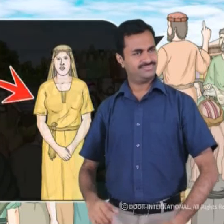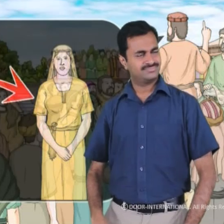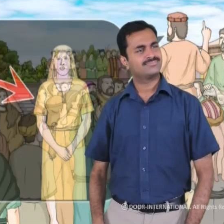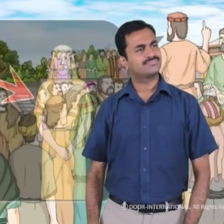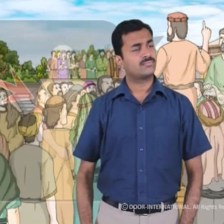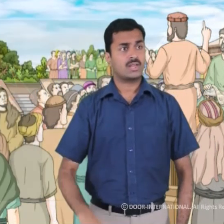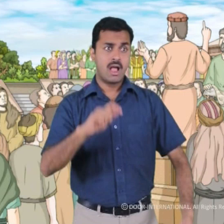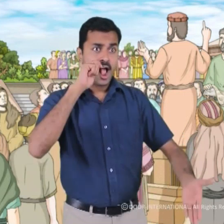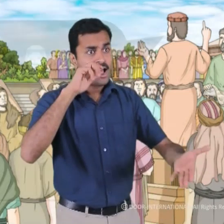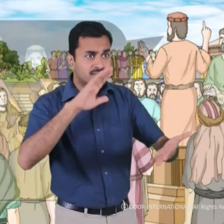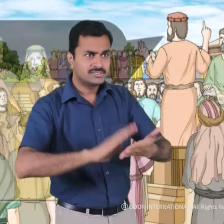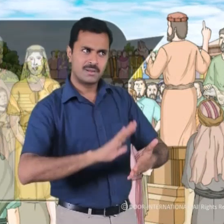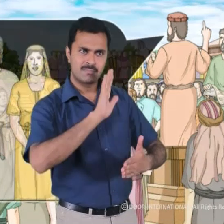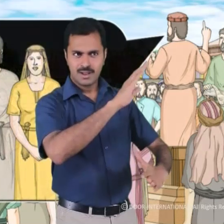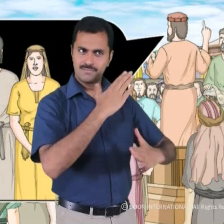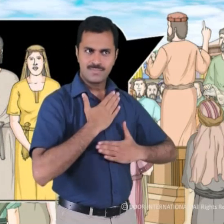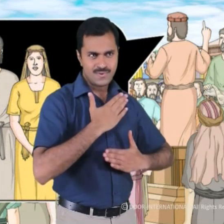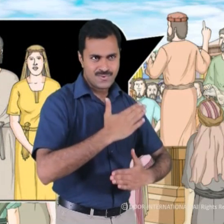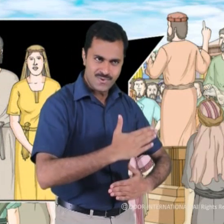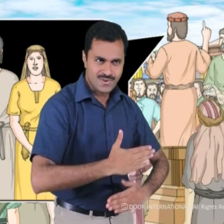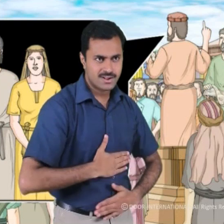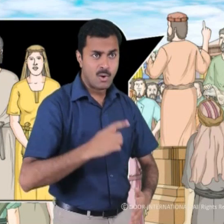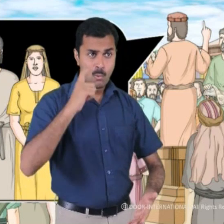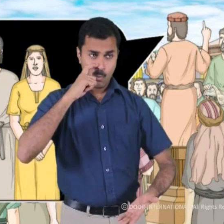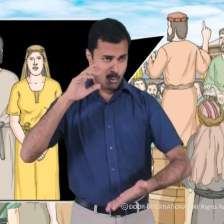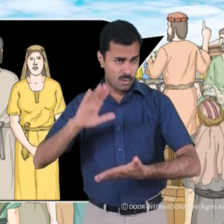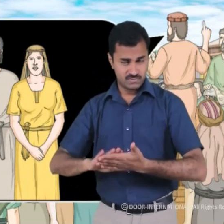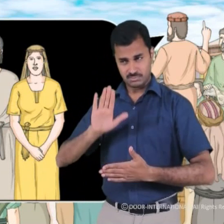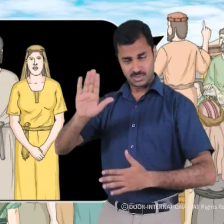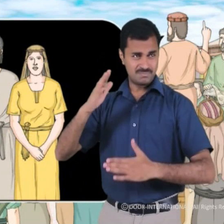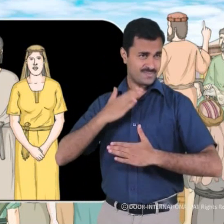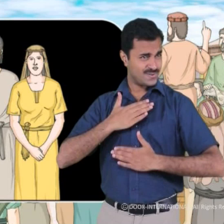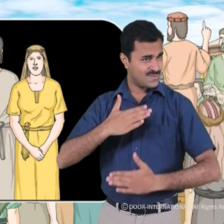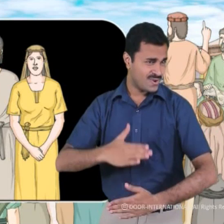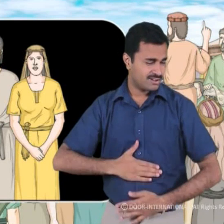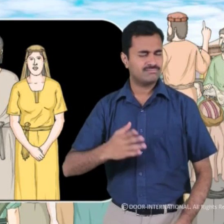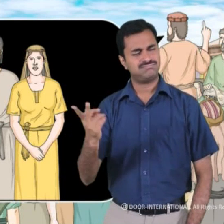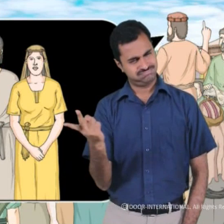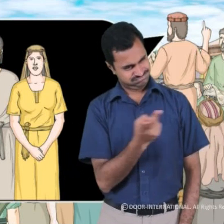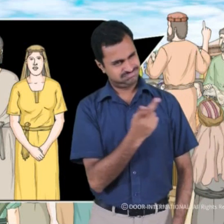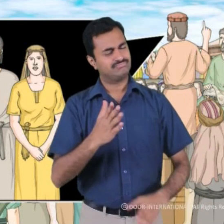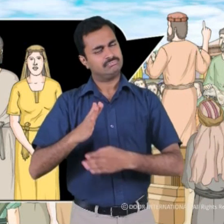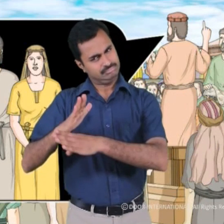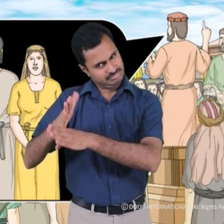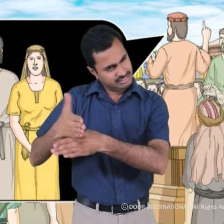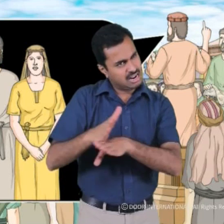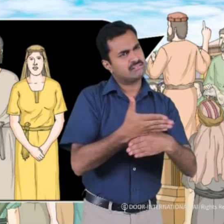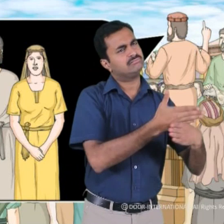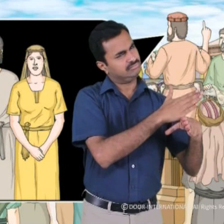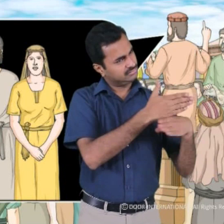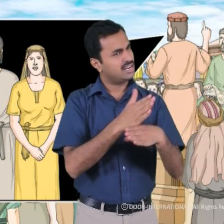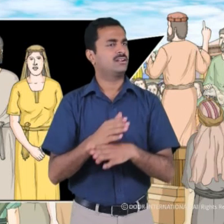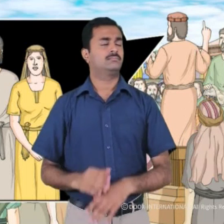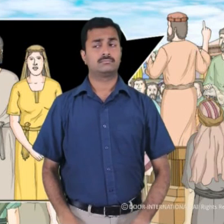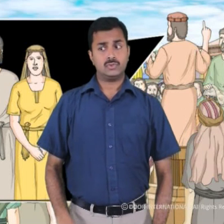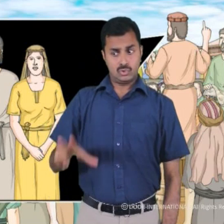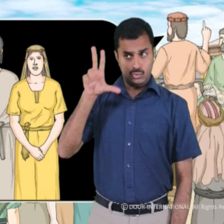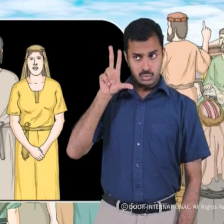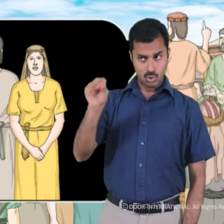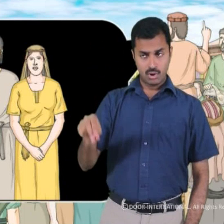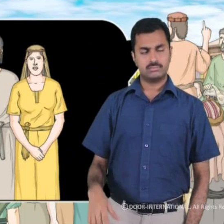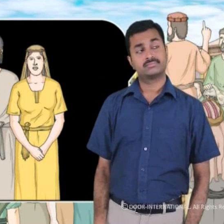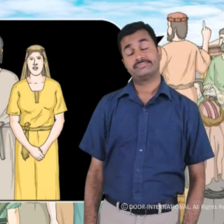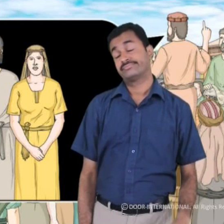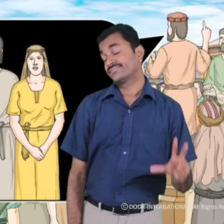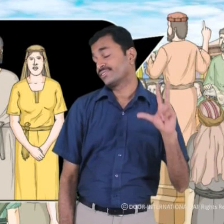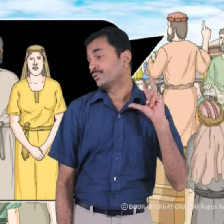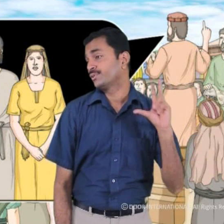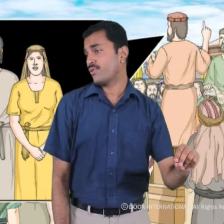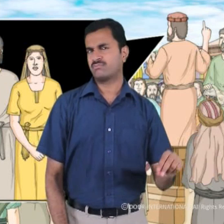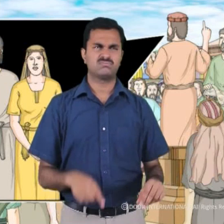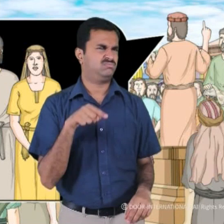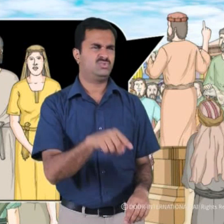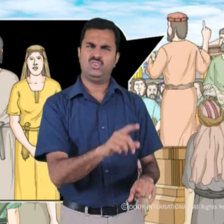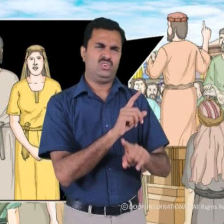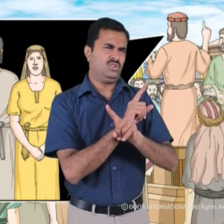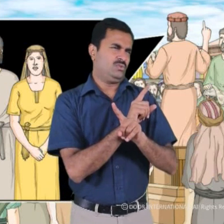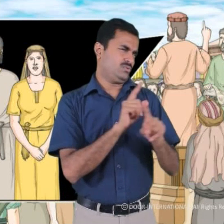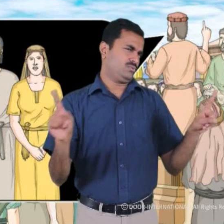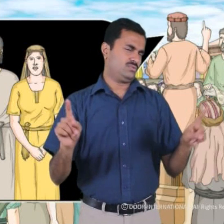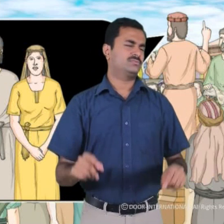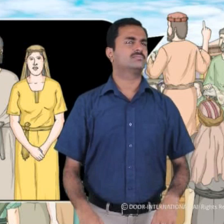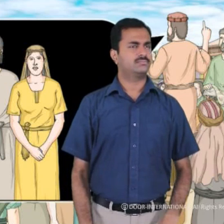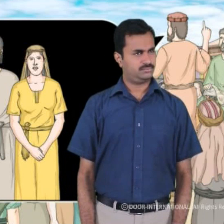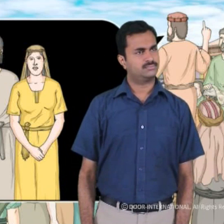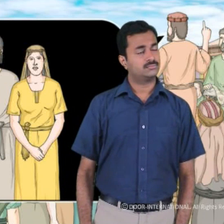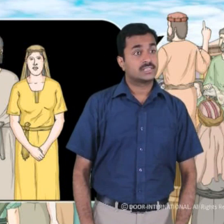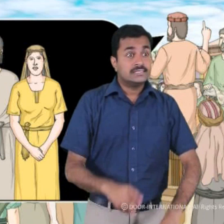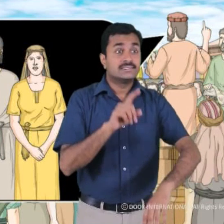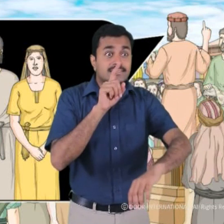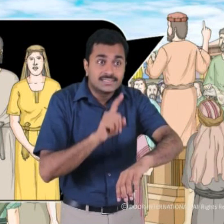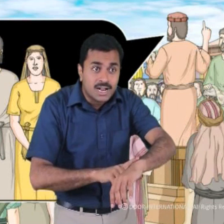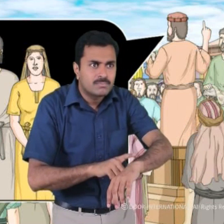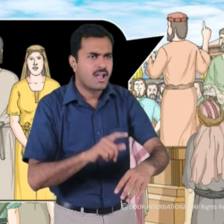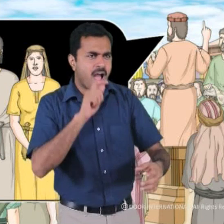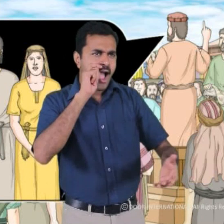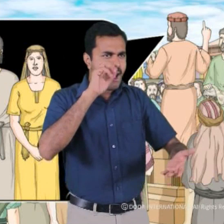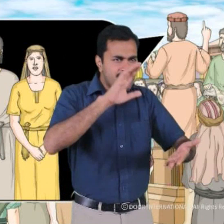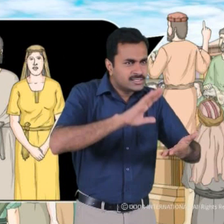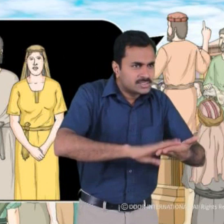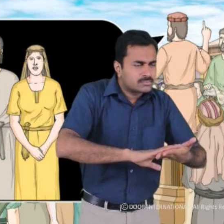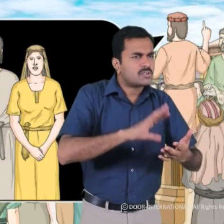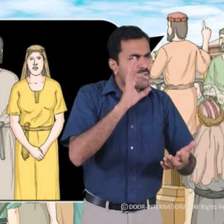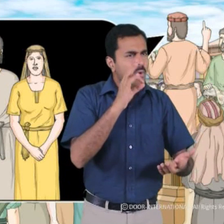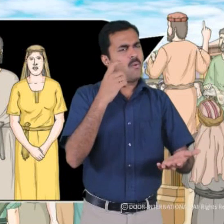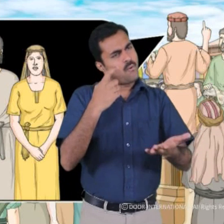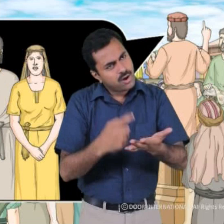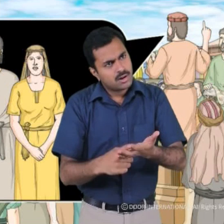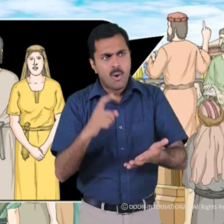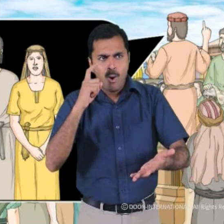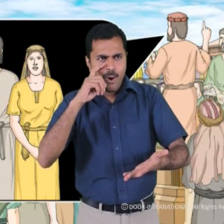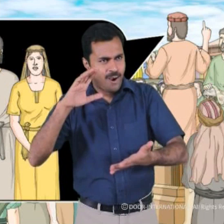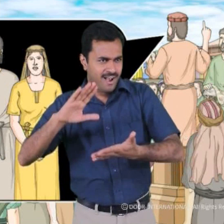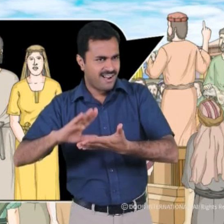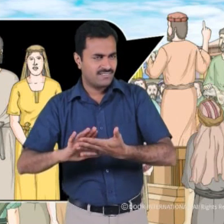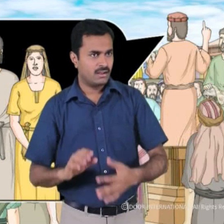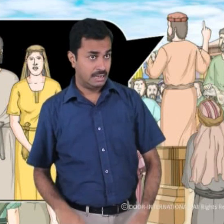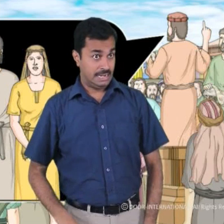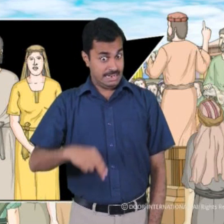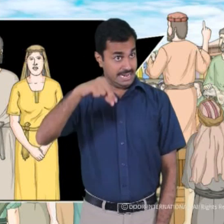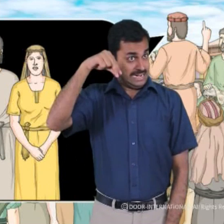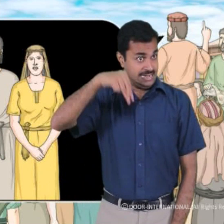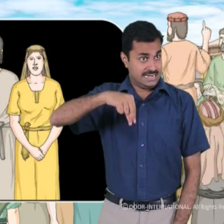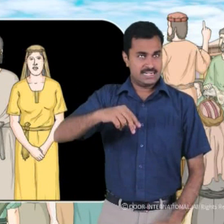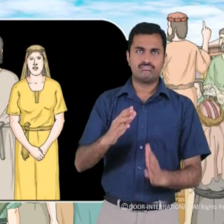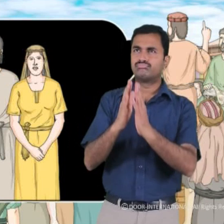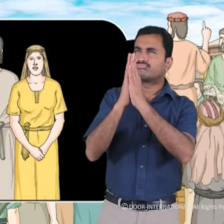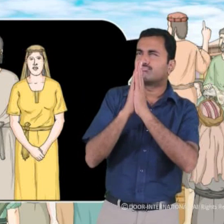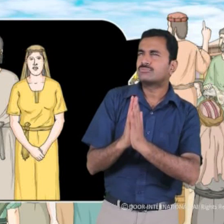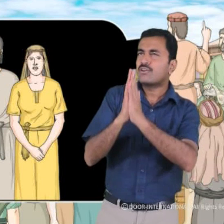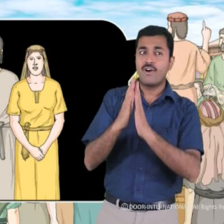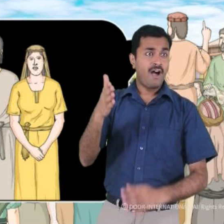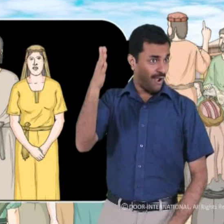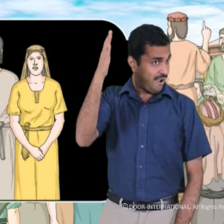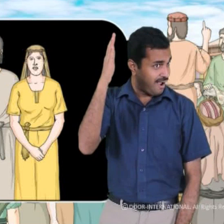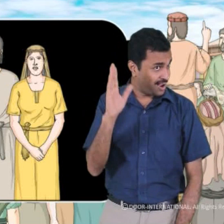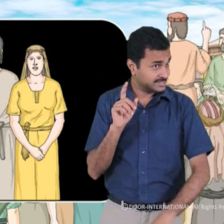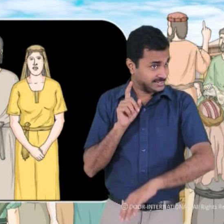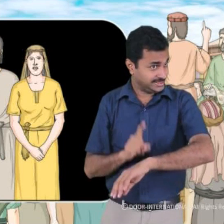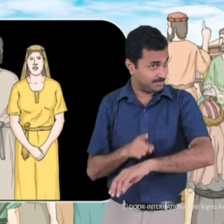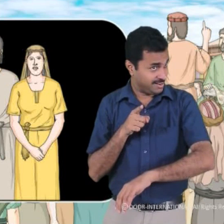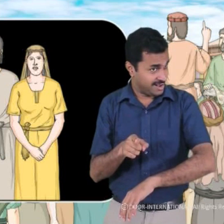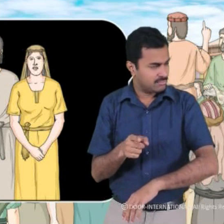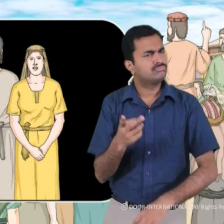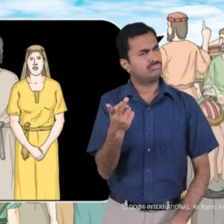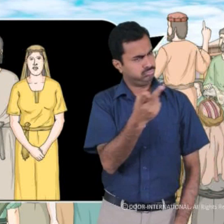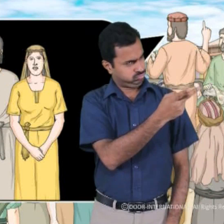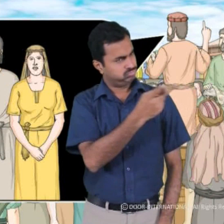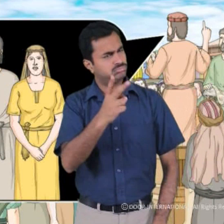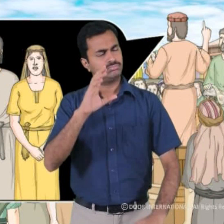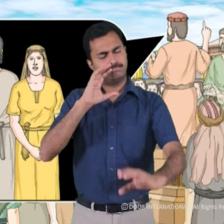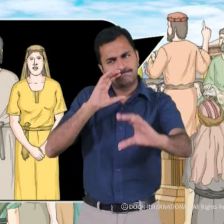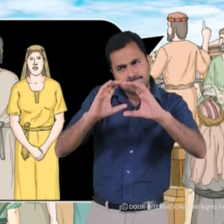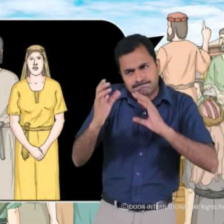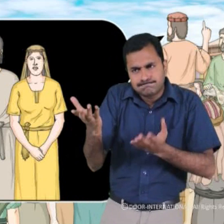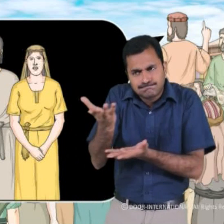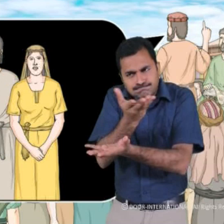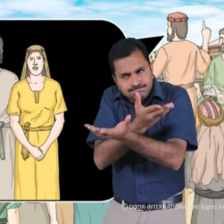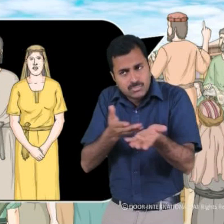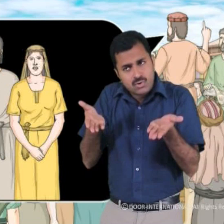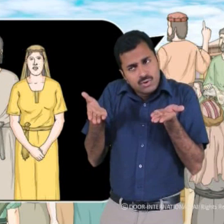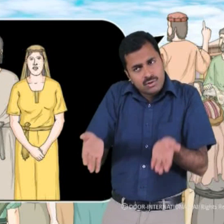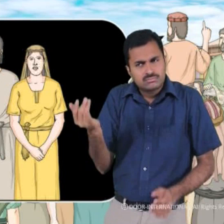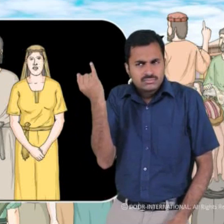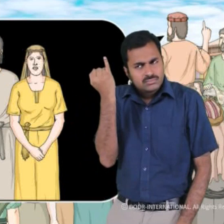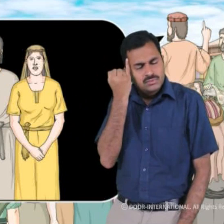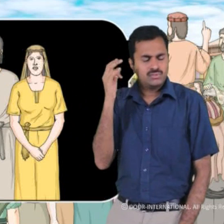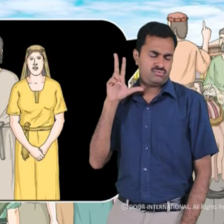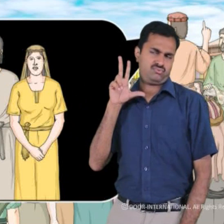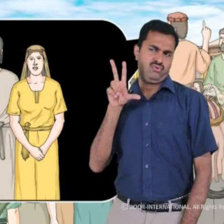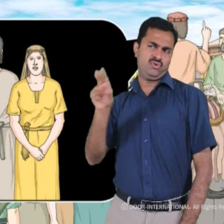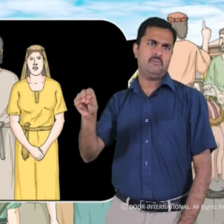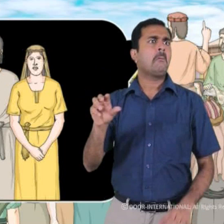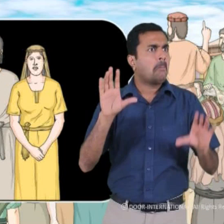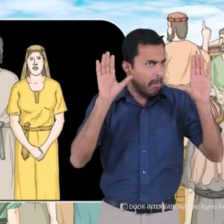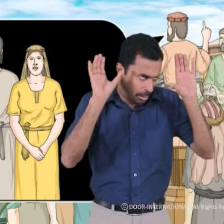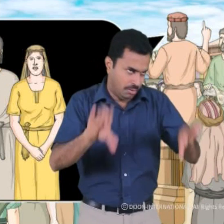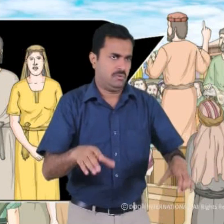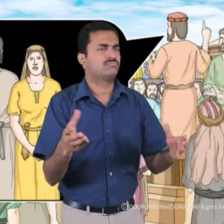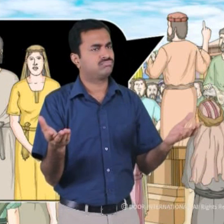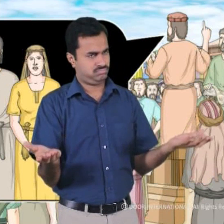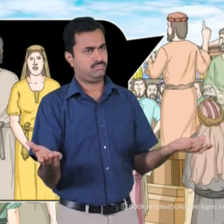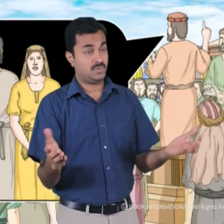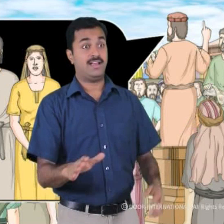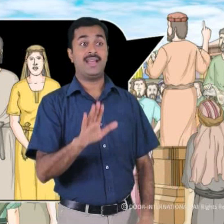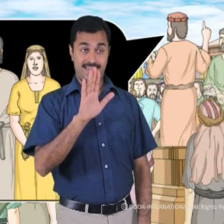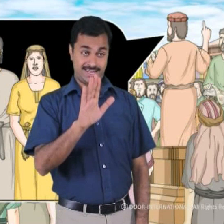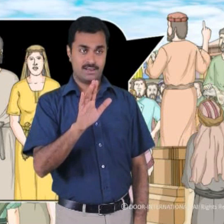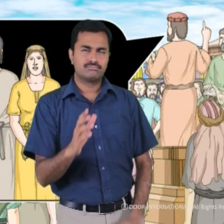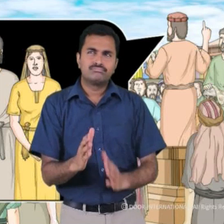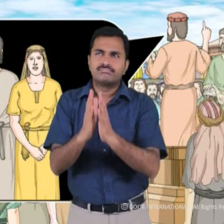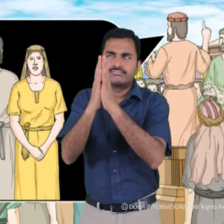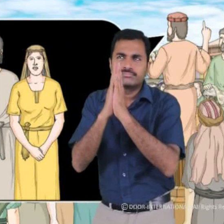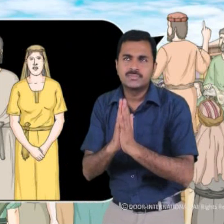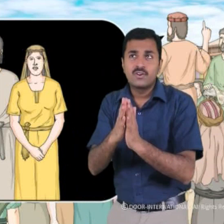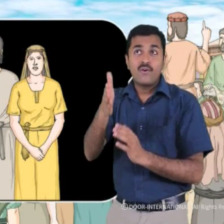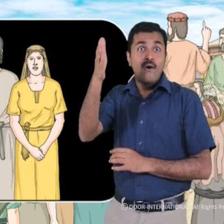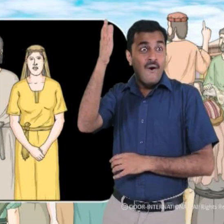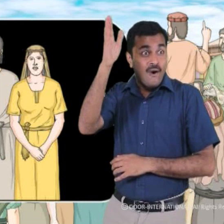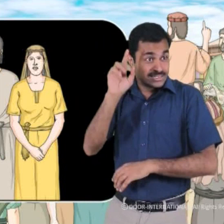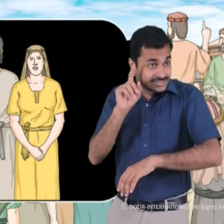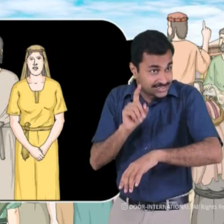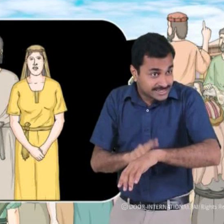Do not deprive each other, except by mutual consent and for a time, so you may devote yourselves to prayer.